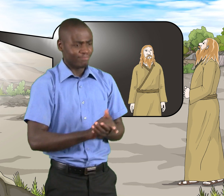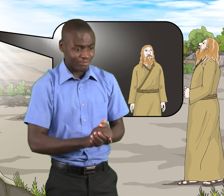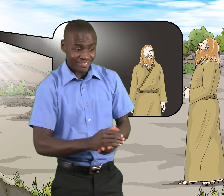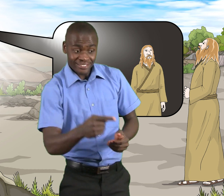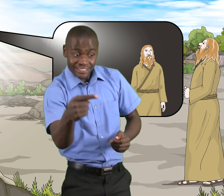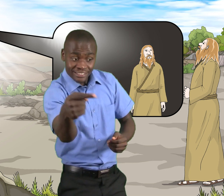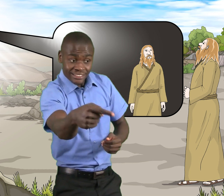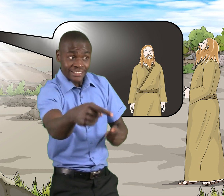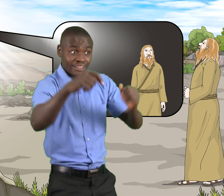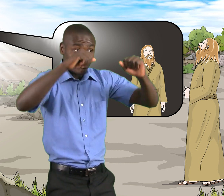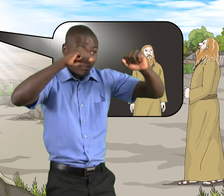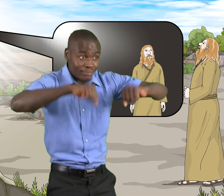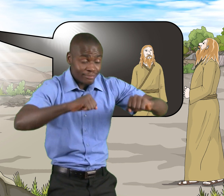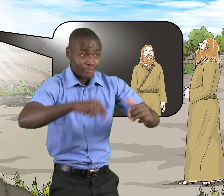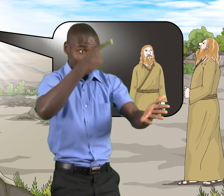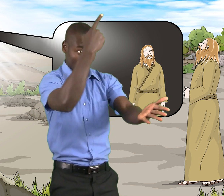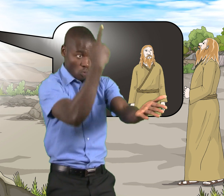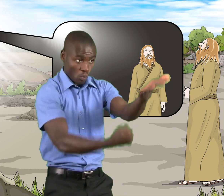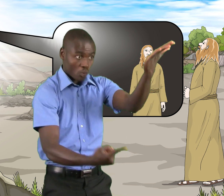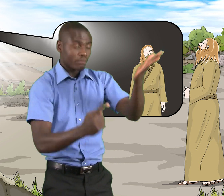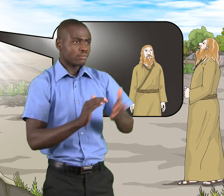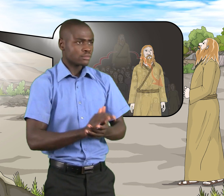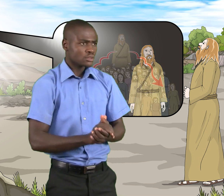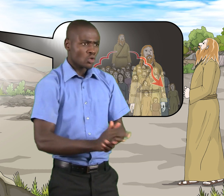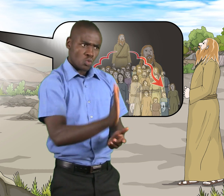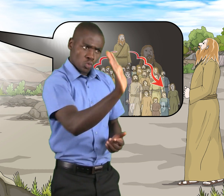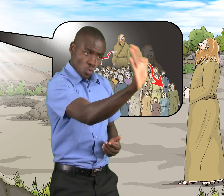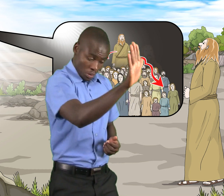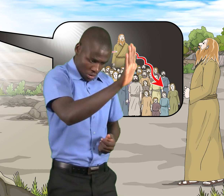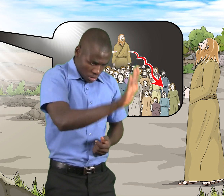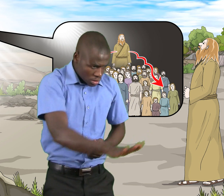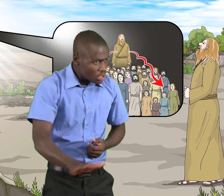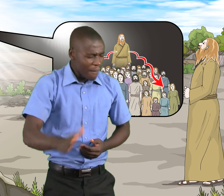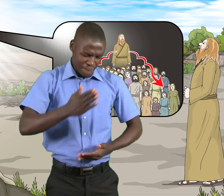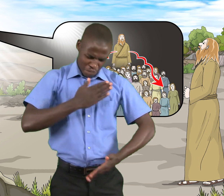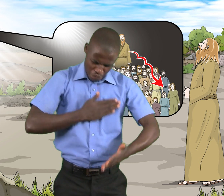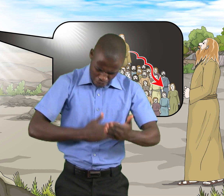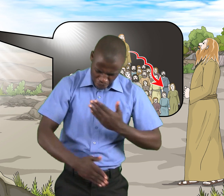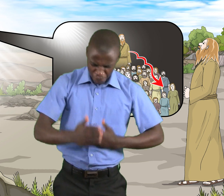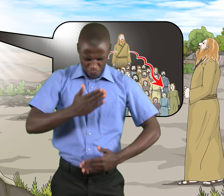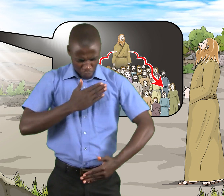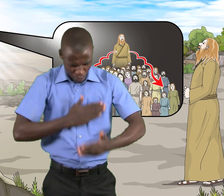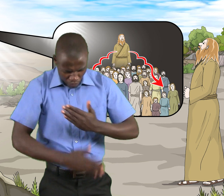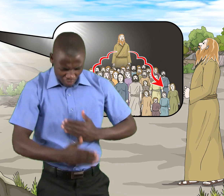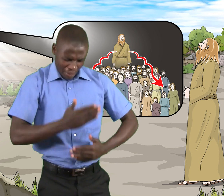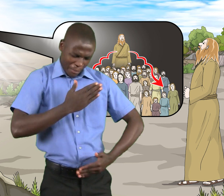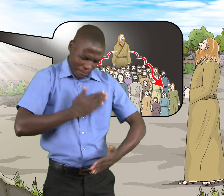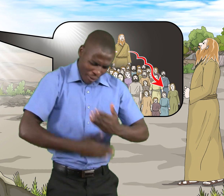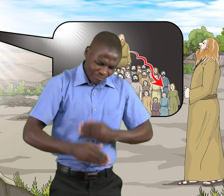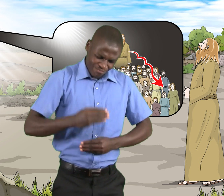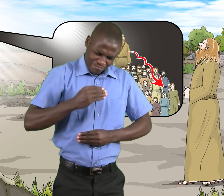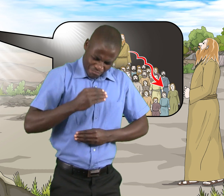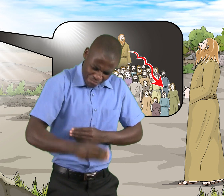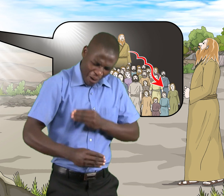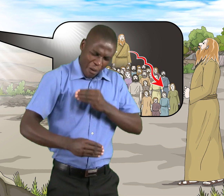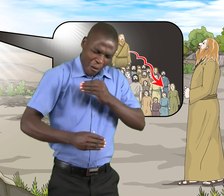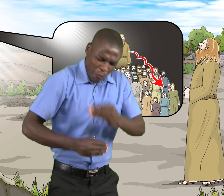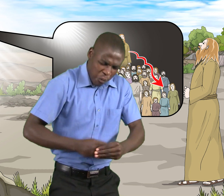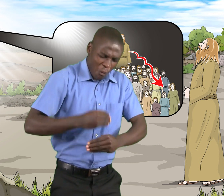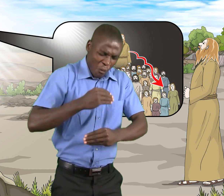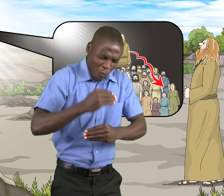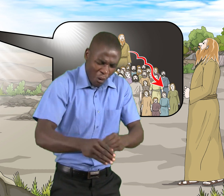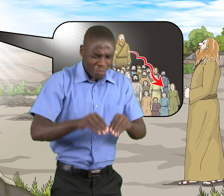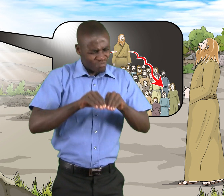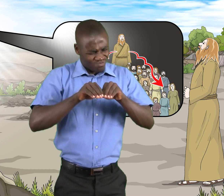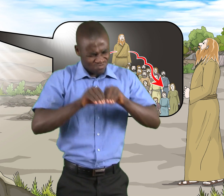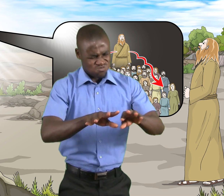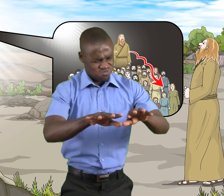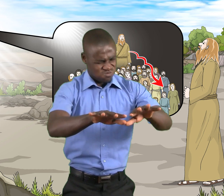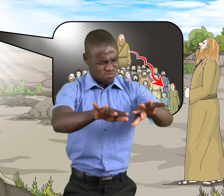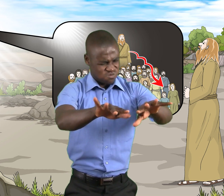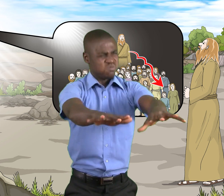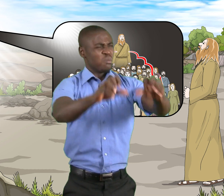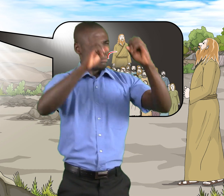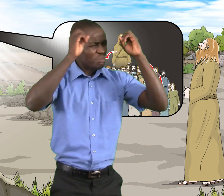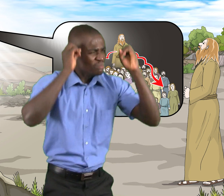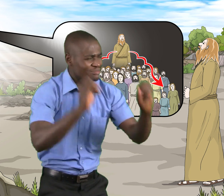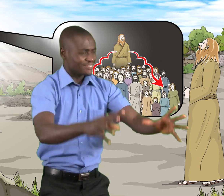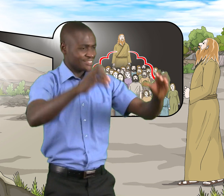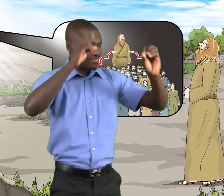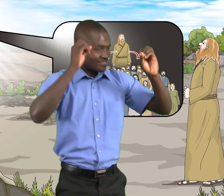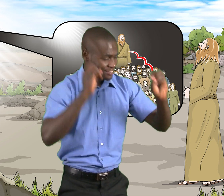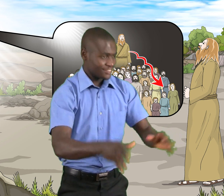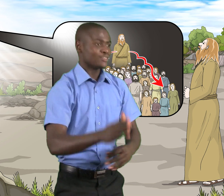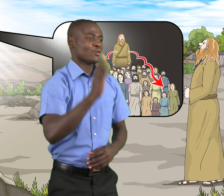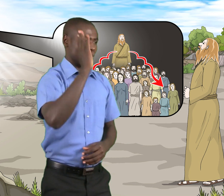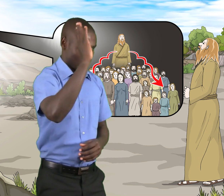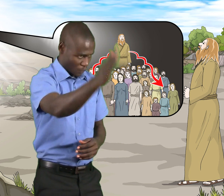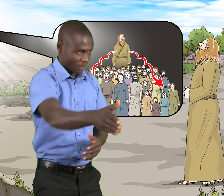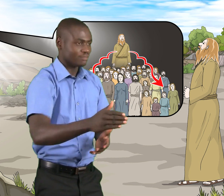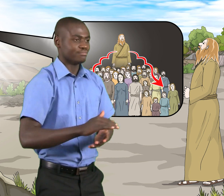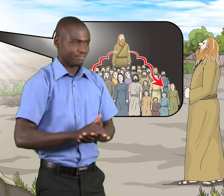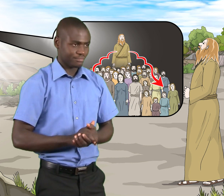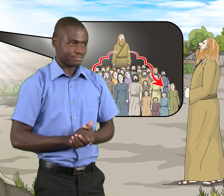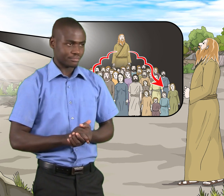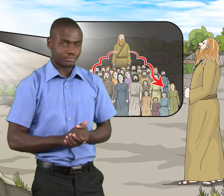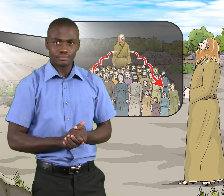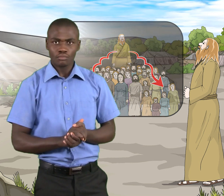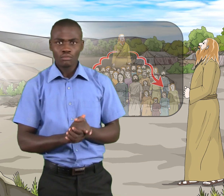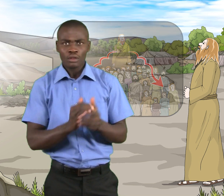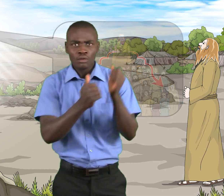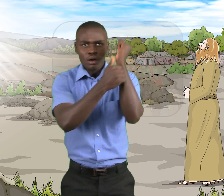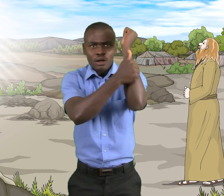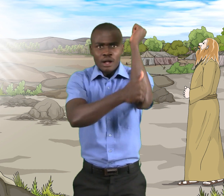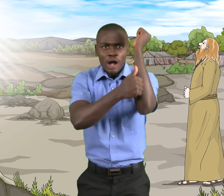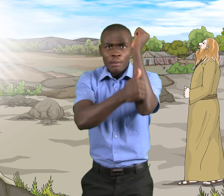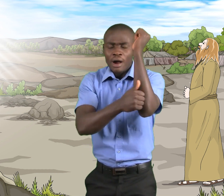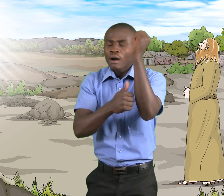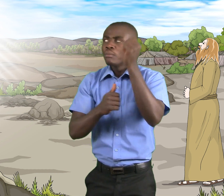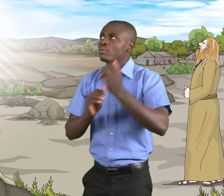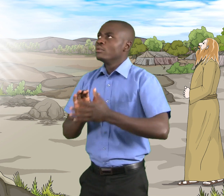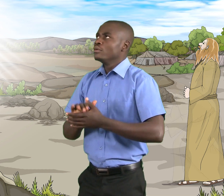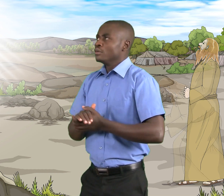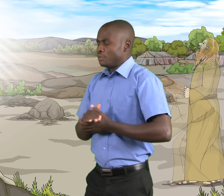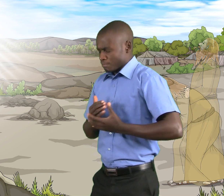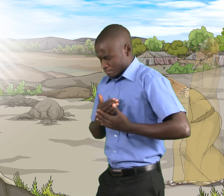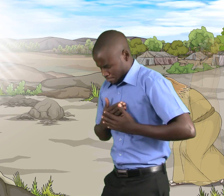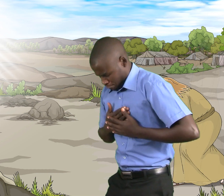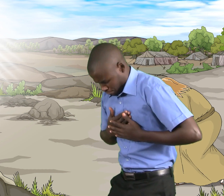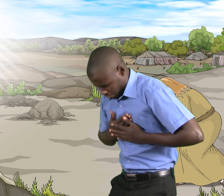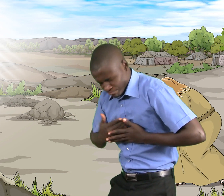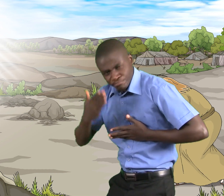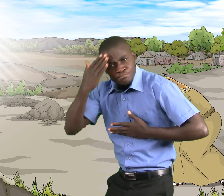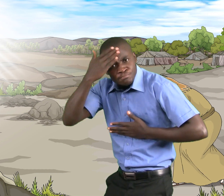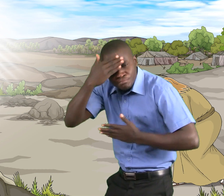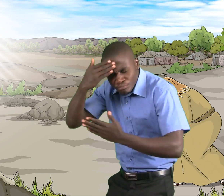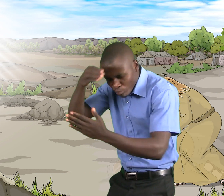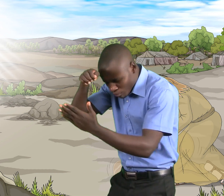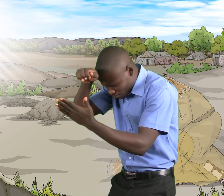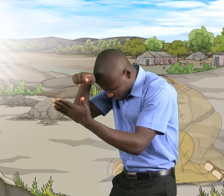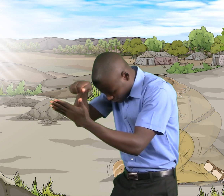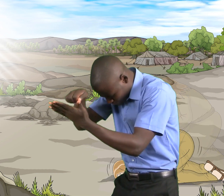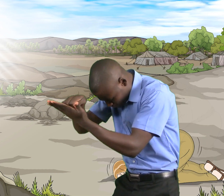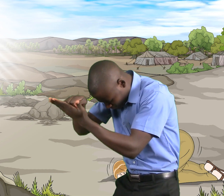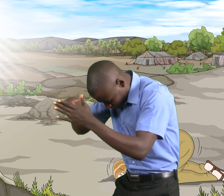I will establish My covenant between Me and you, and I will multiply you exceedingly.”